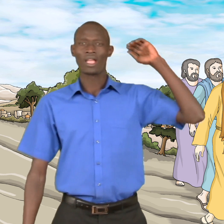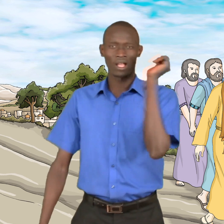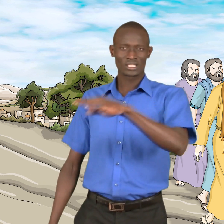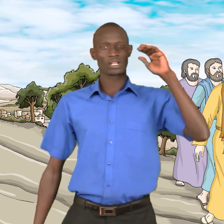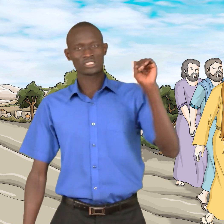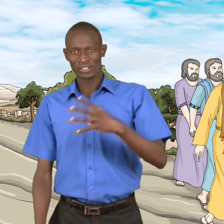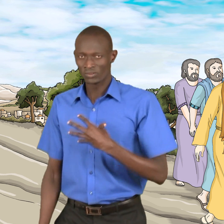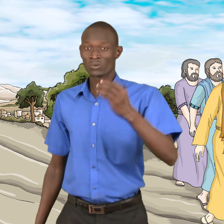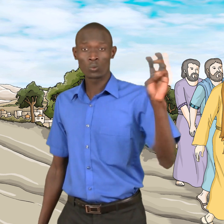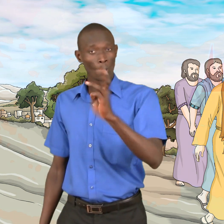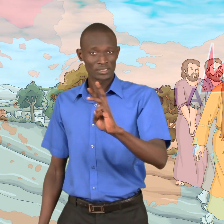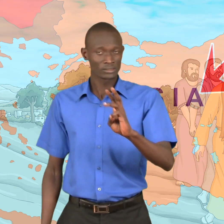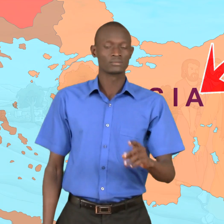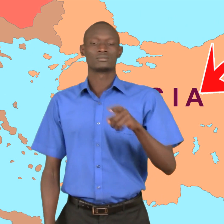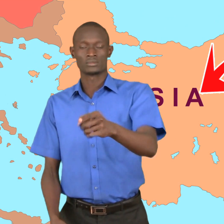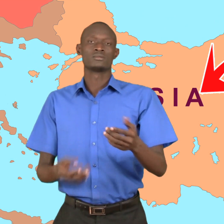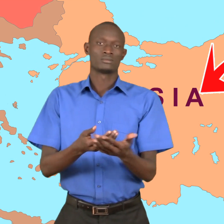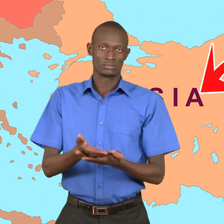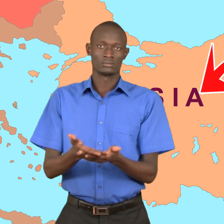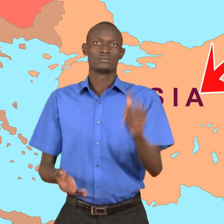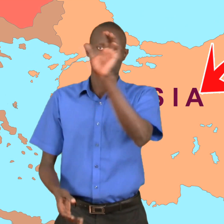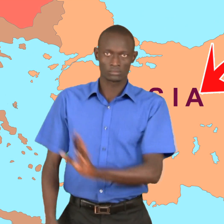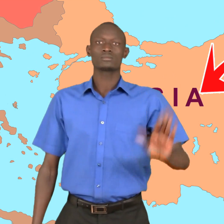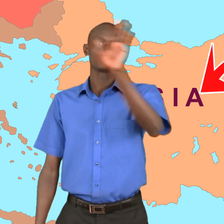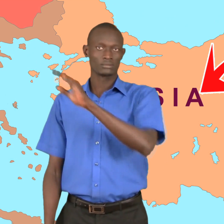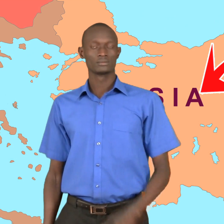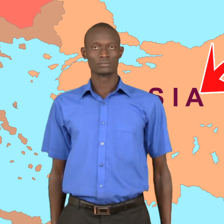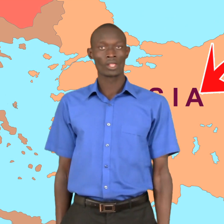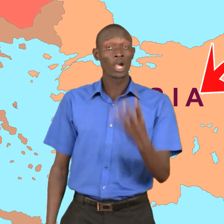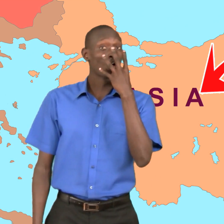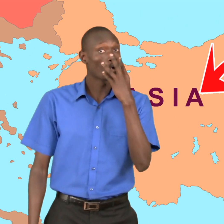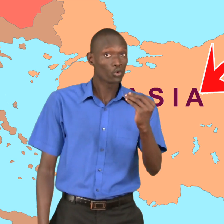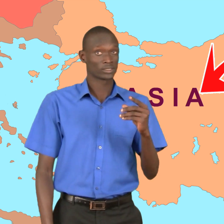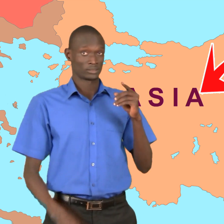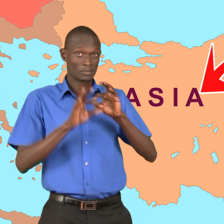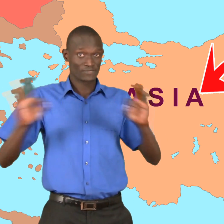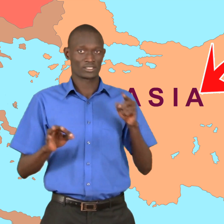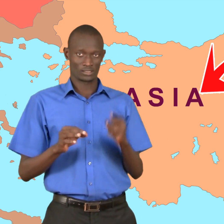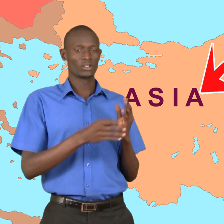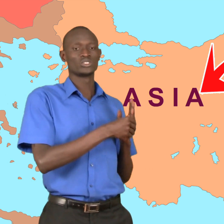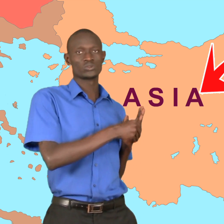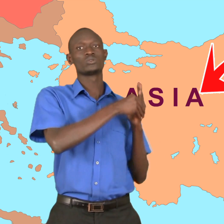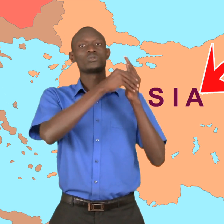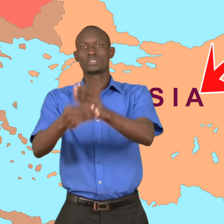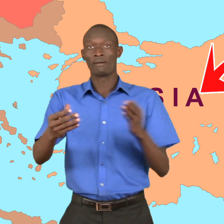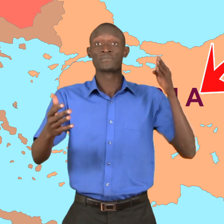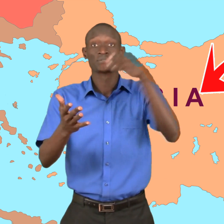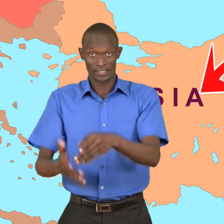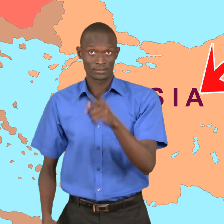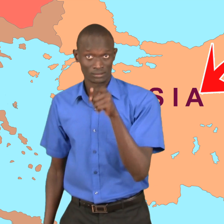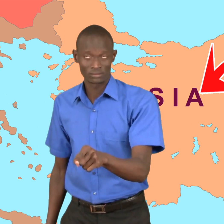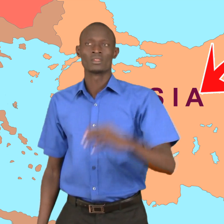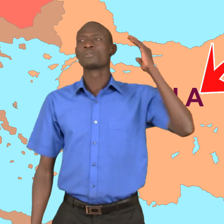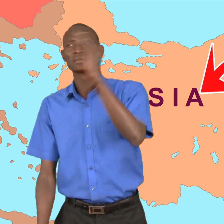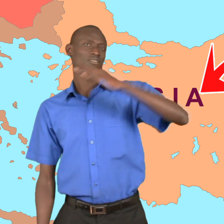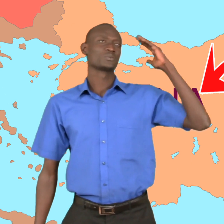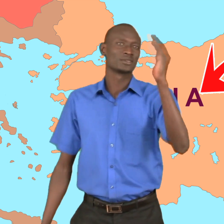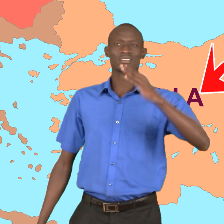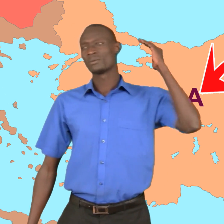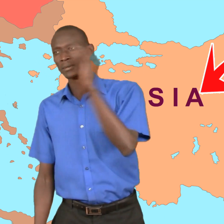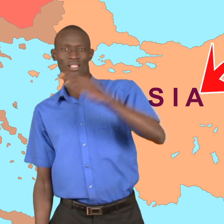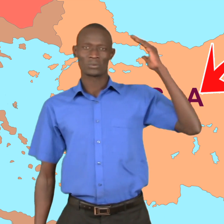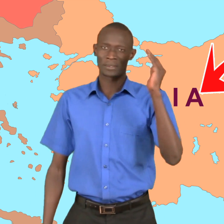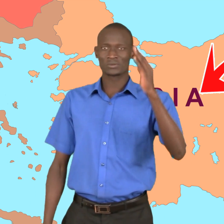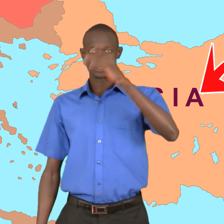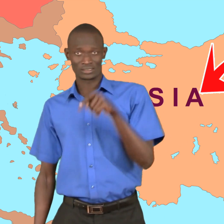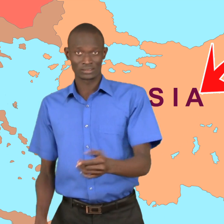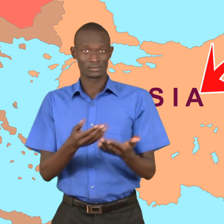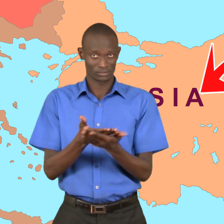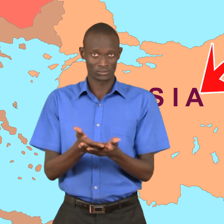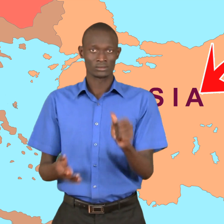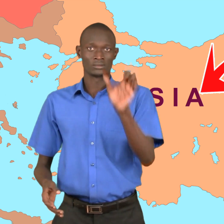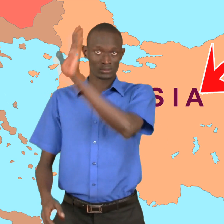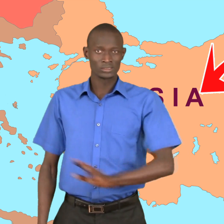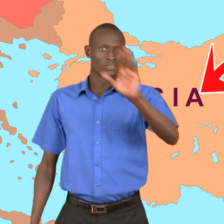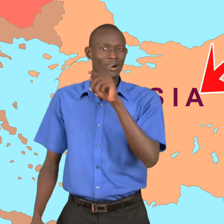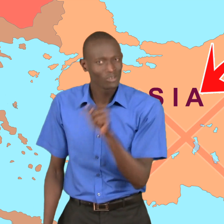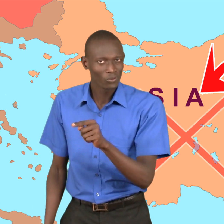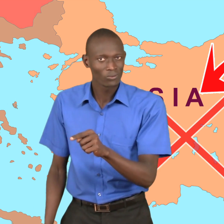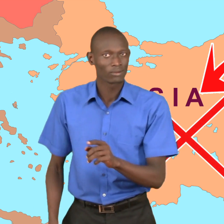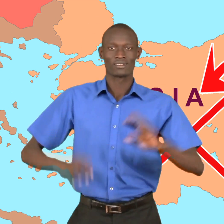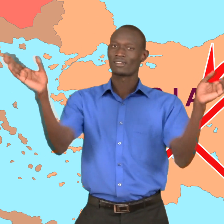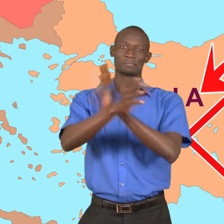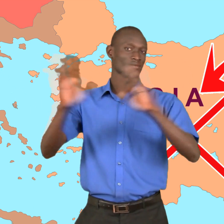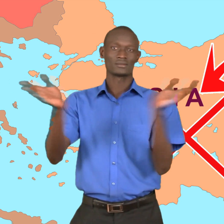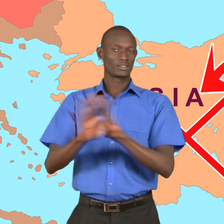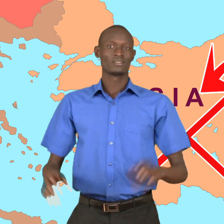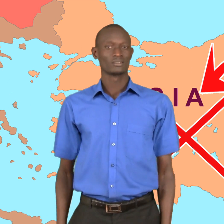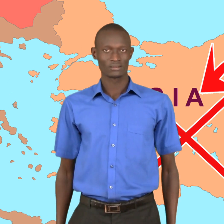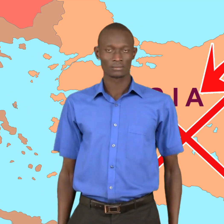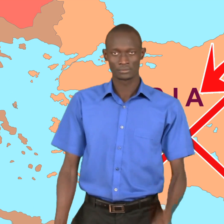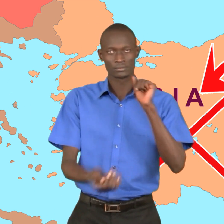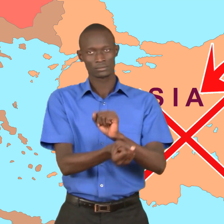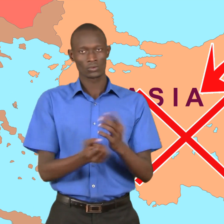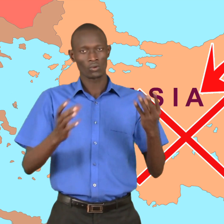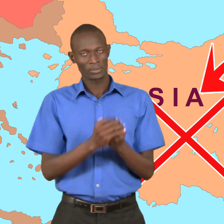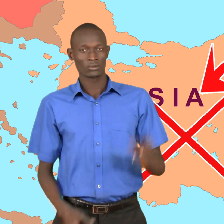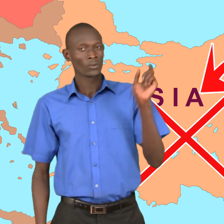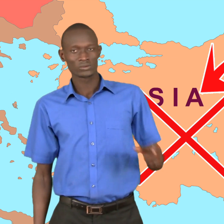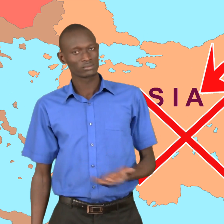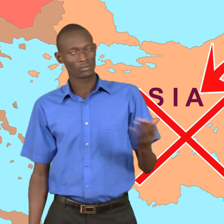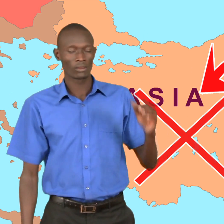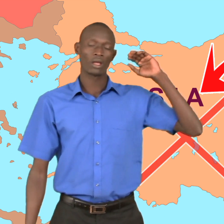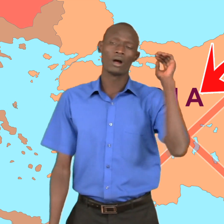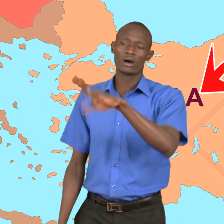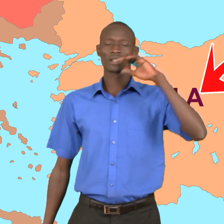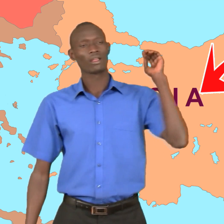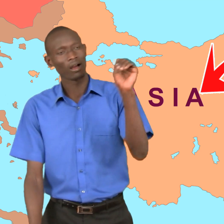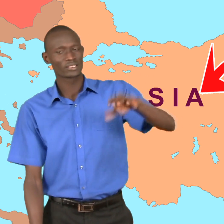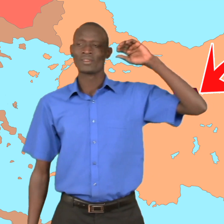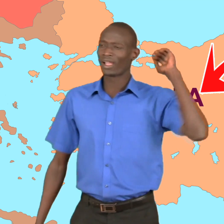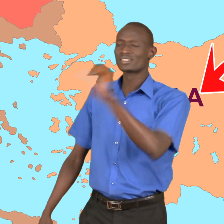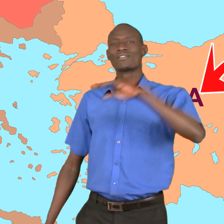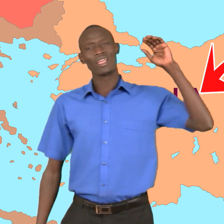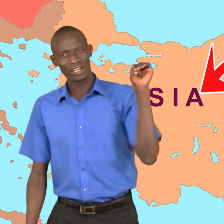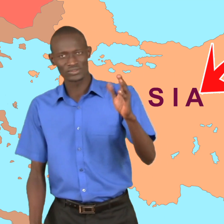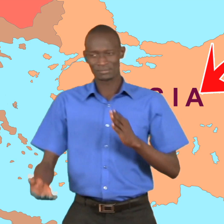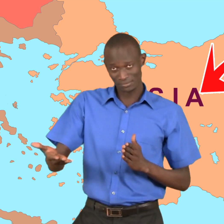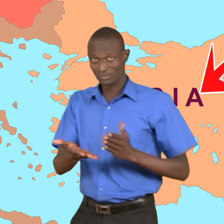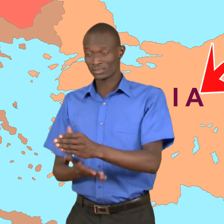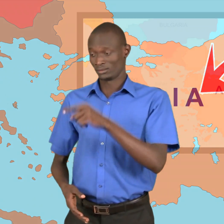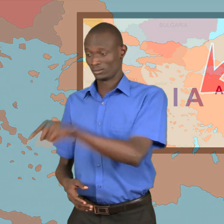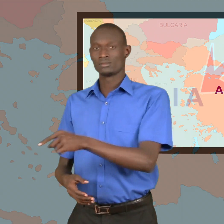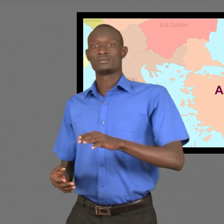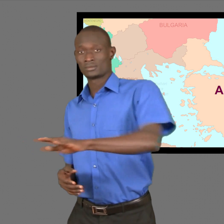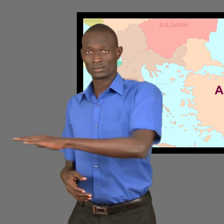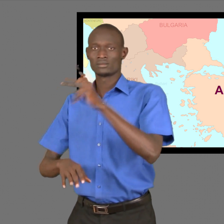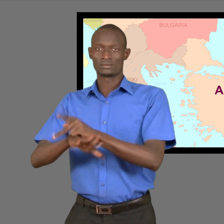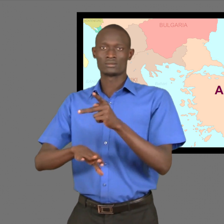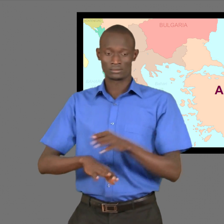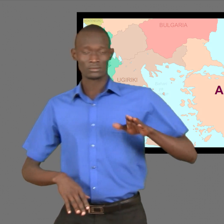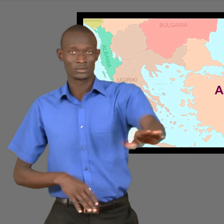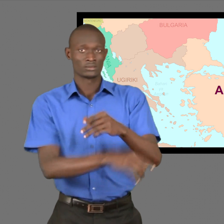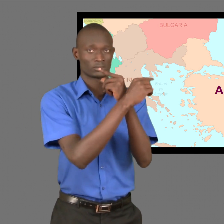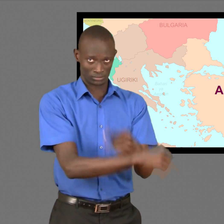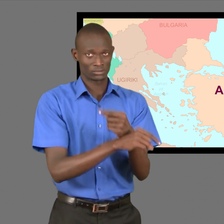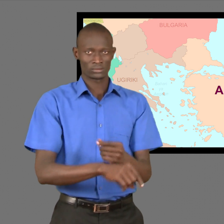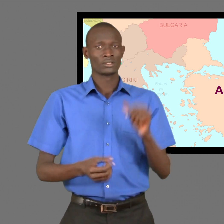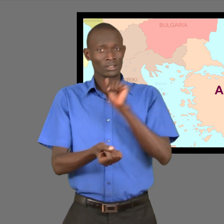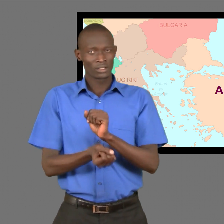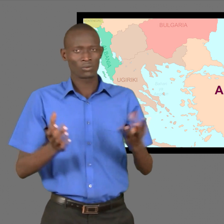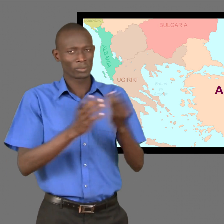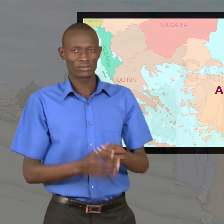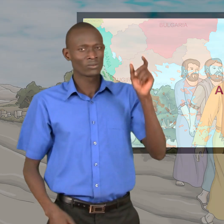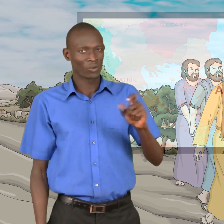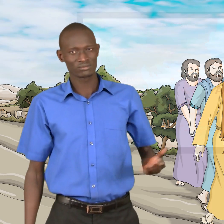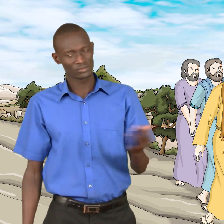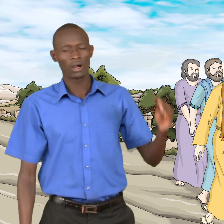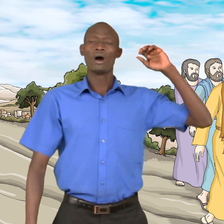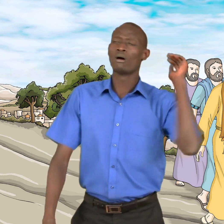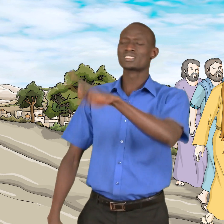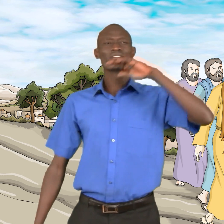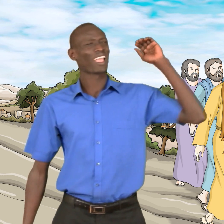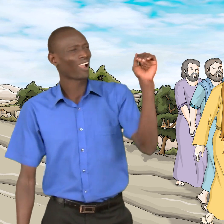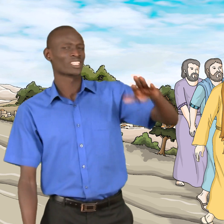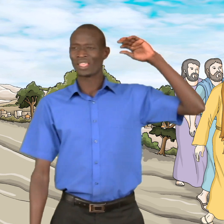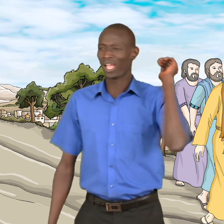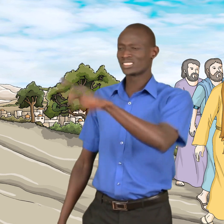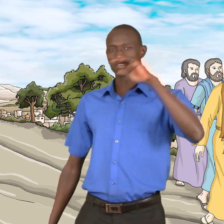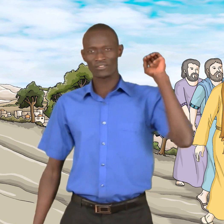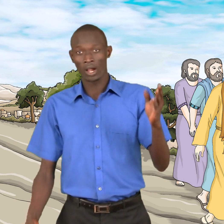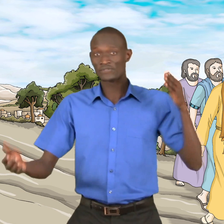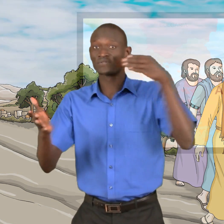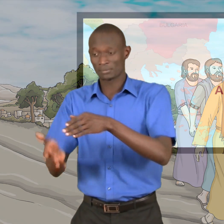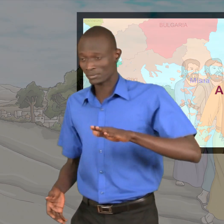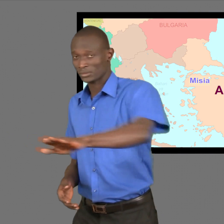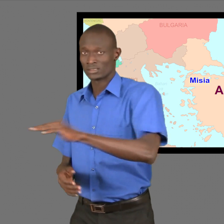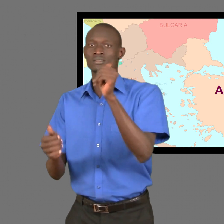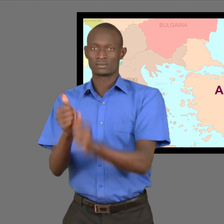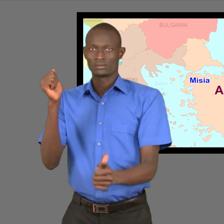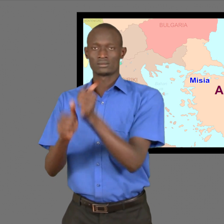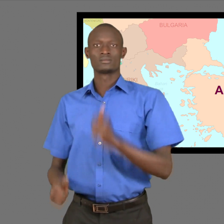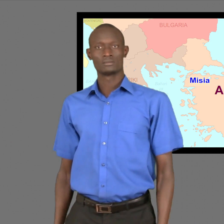After the Holy Spirit had prevented them from speaking the word in the province of Asia, they traveled through the region of Phrygia and Galatia.